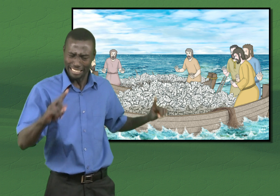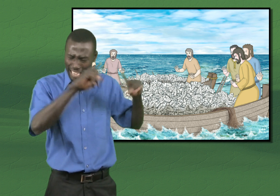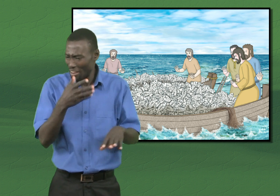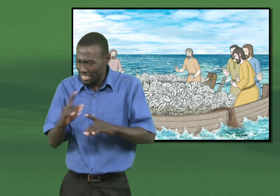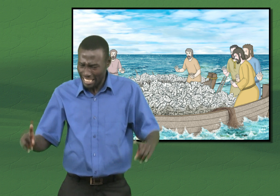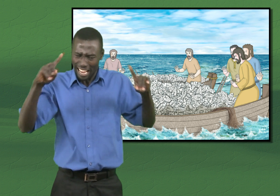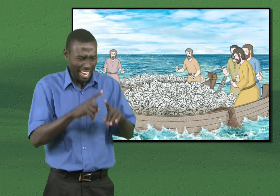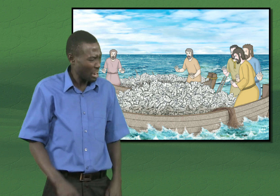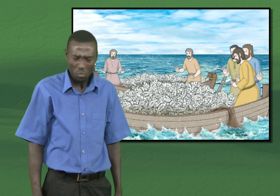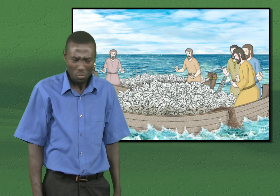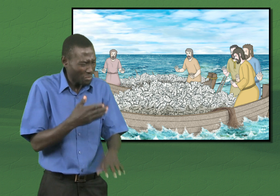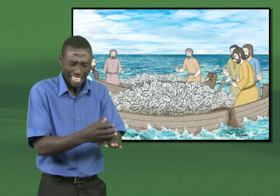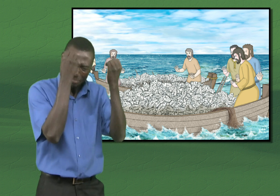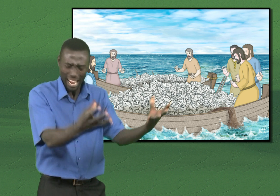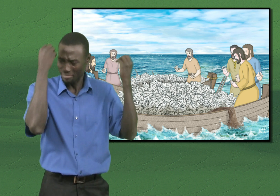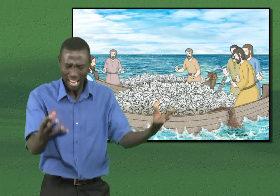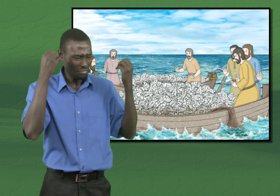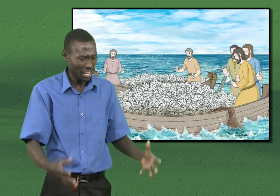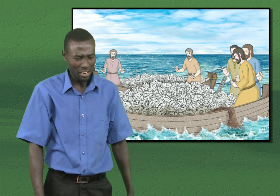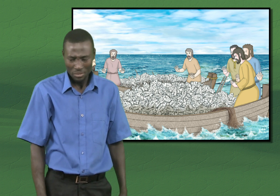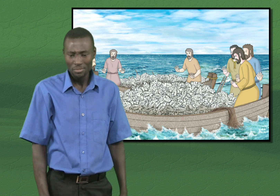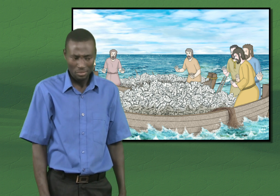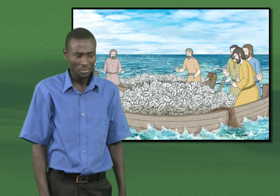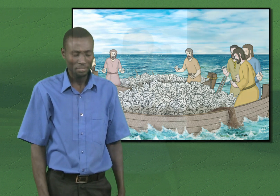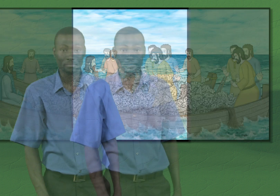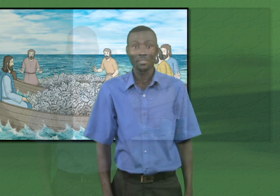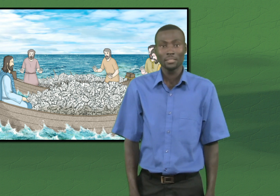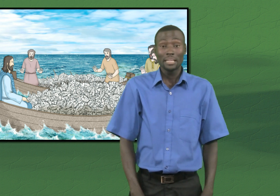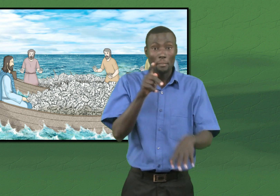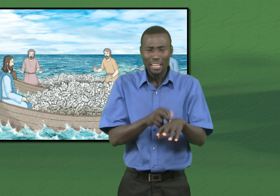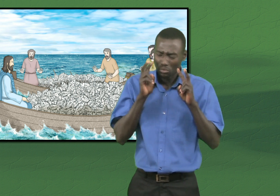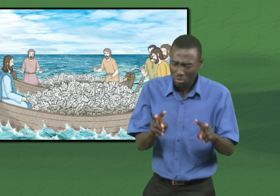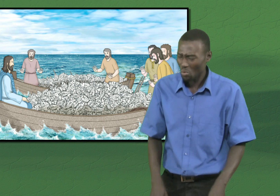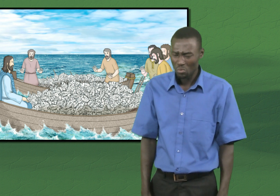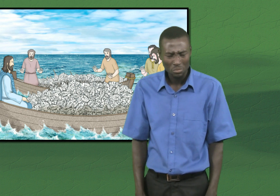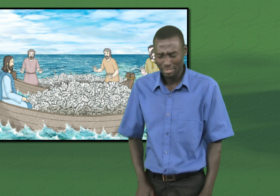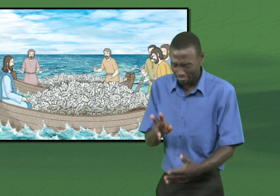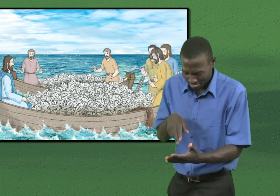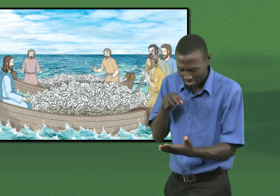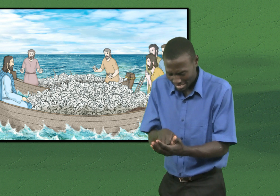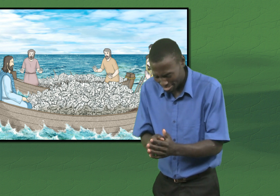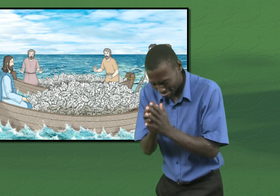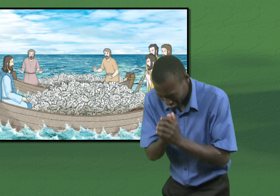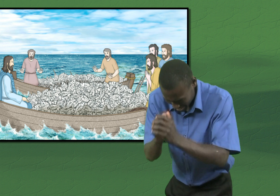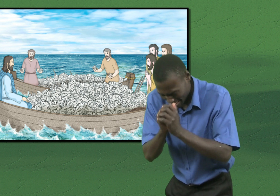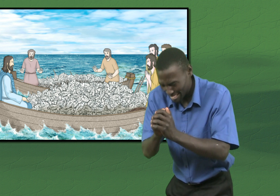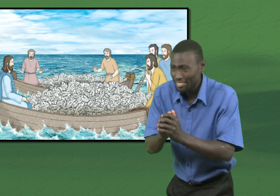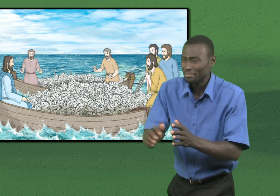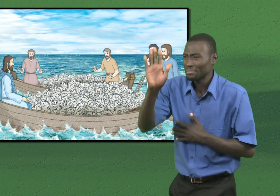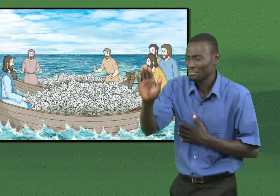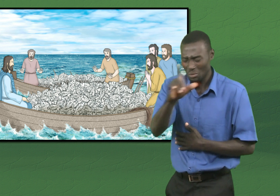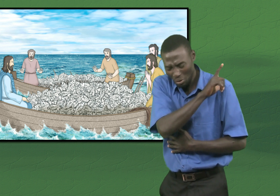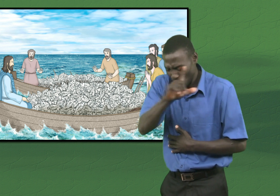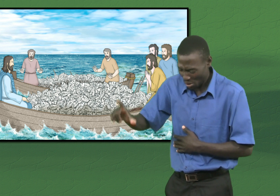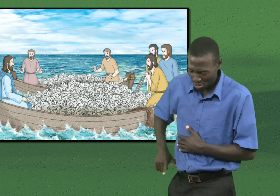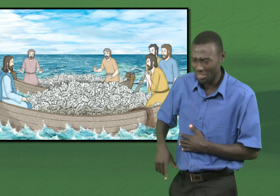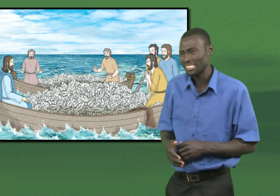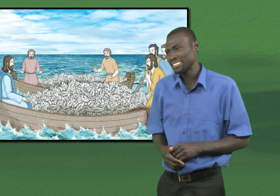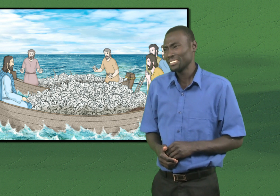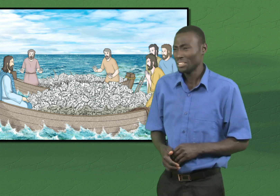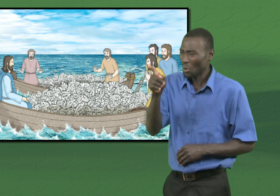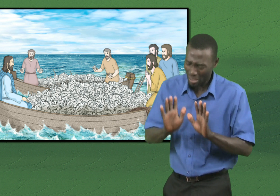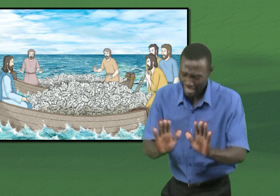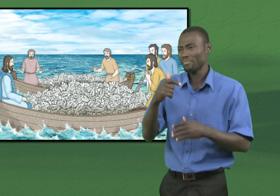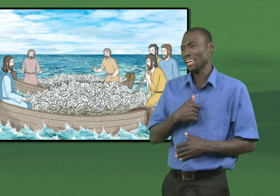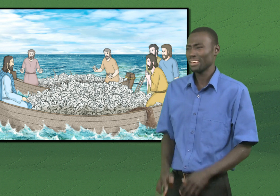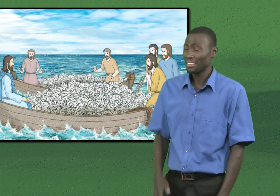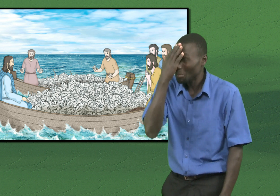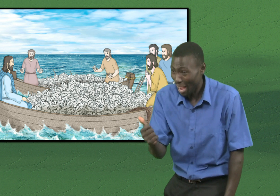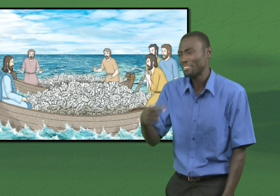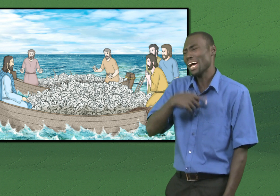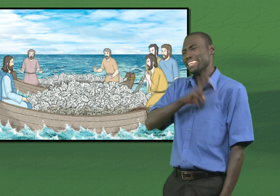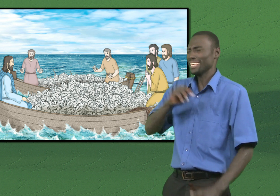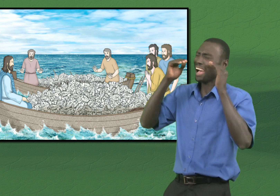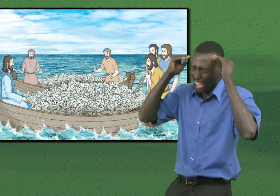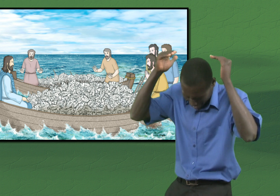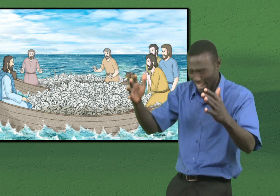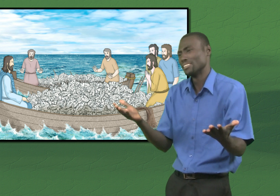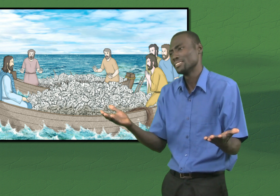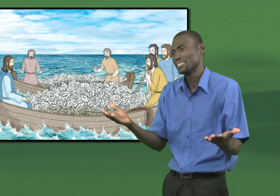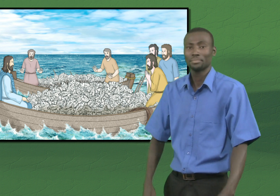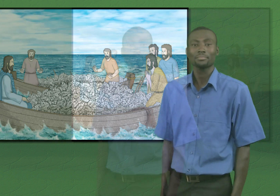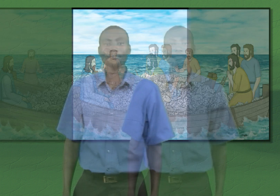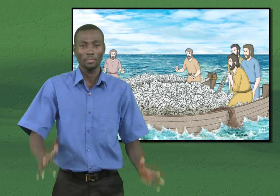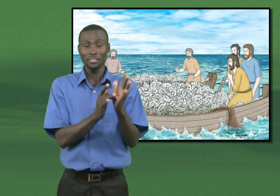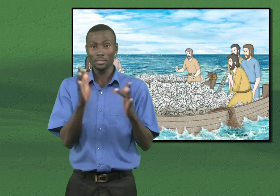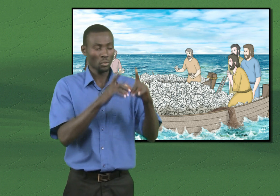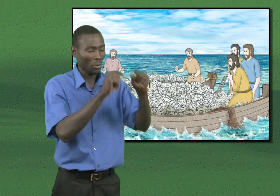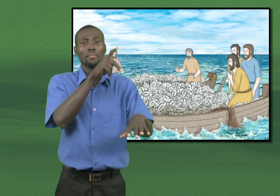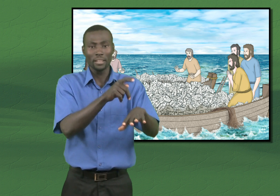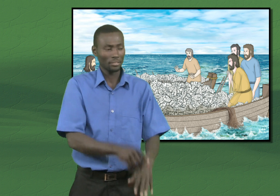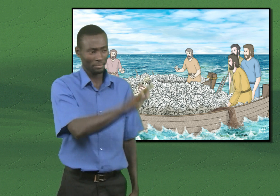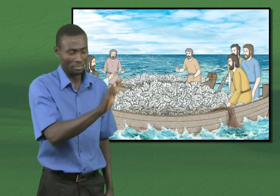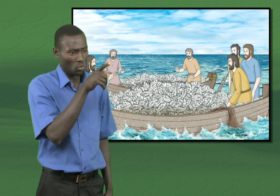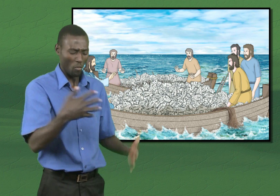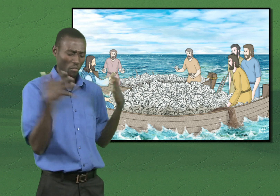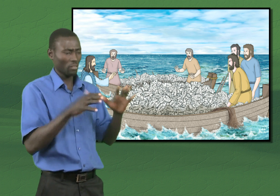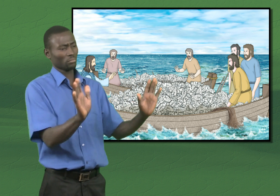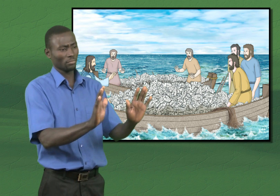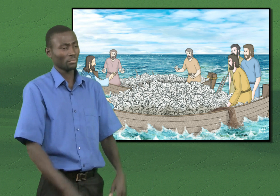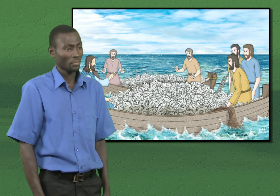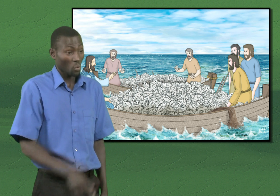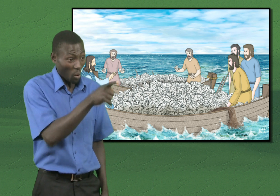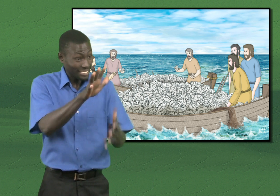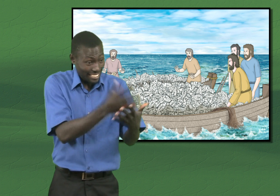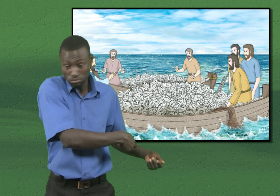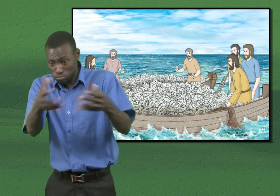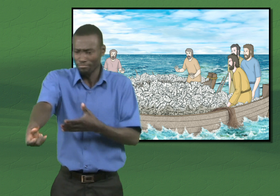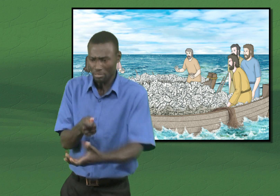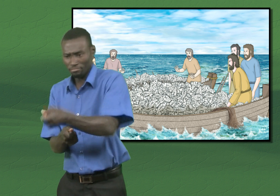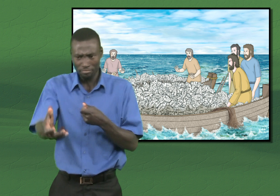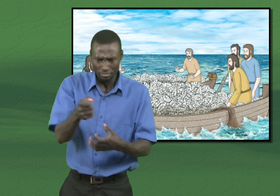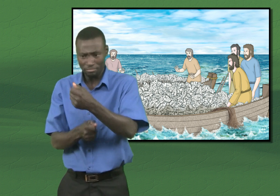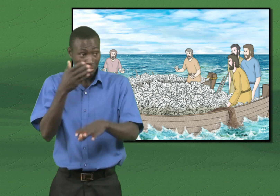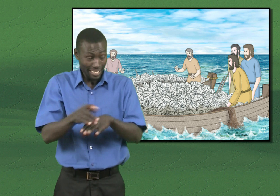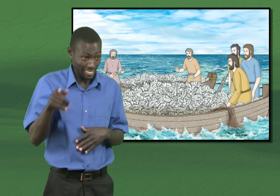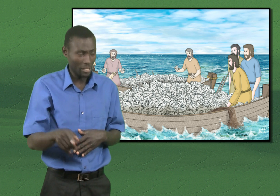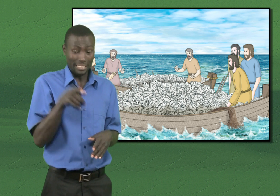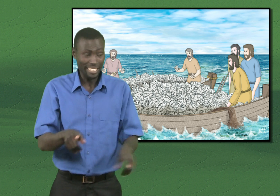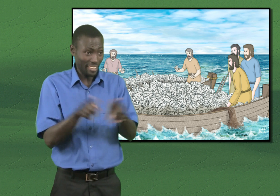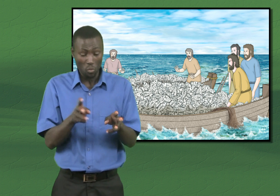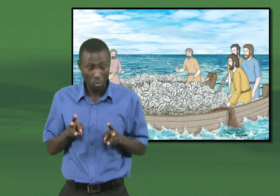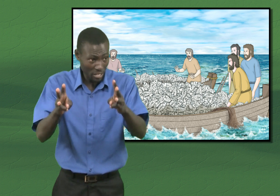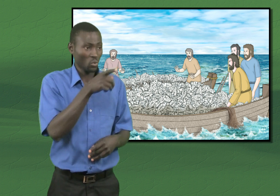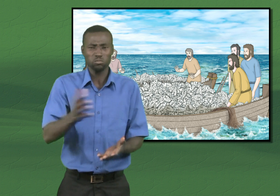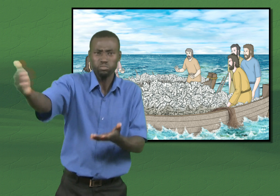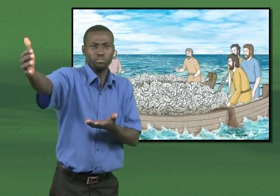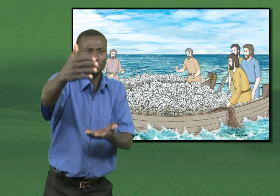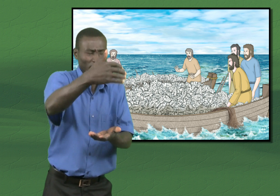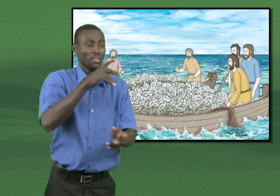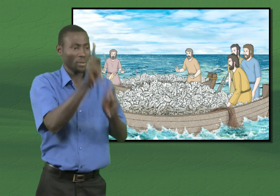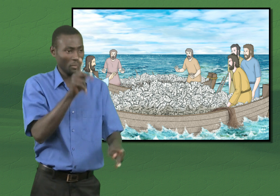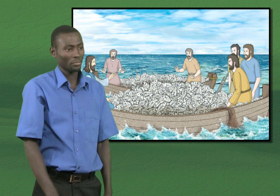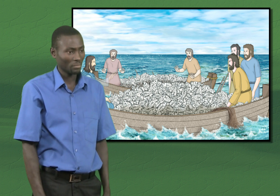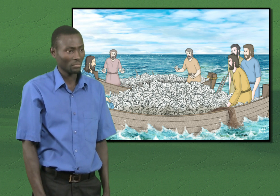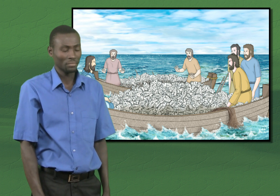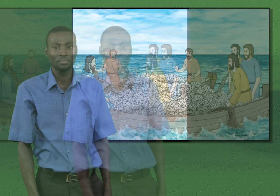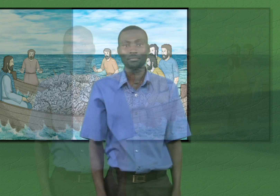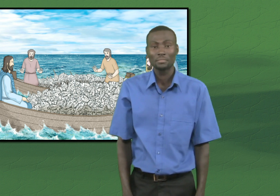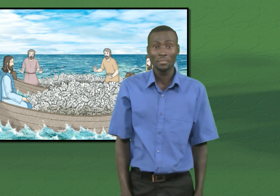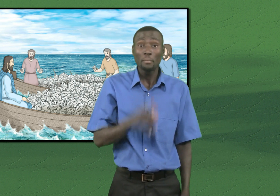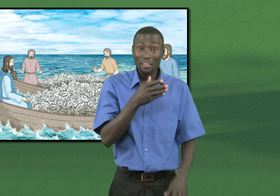For he and his companions were astonished at the catch of fish they had taken, and so were his partners James and John, the sons of Zebedee. “Do not be afraid,” Jesus said to Simon.